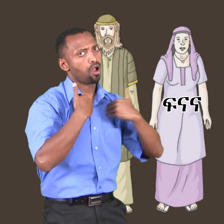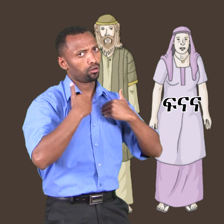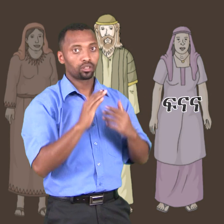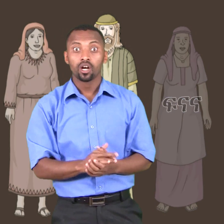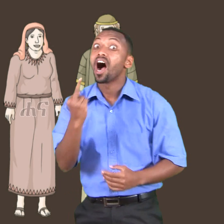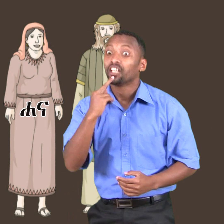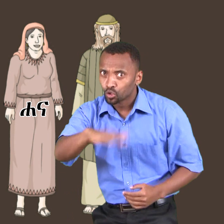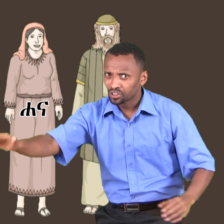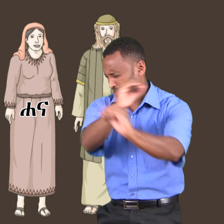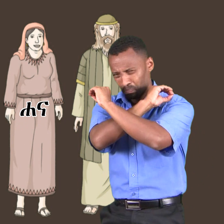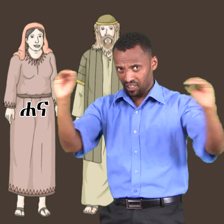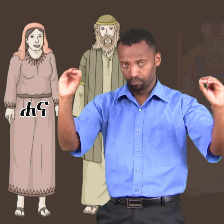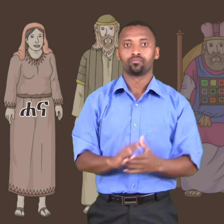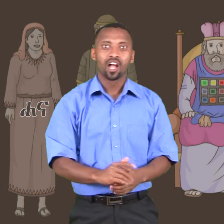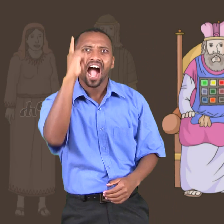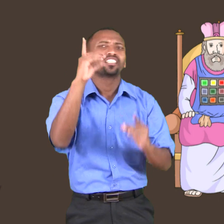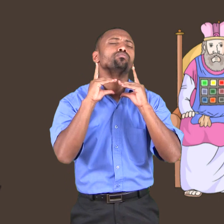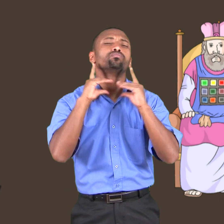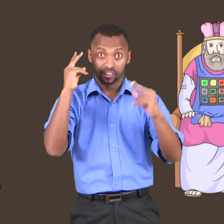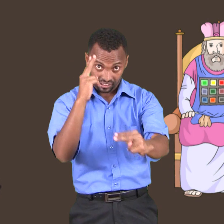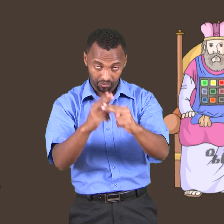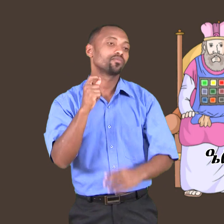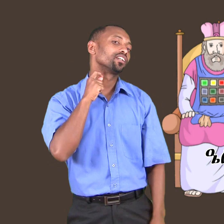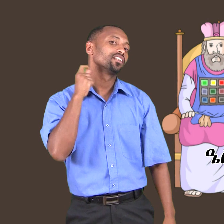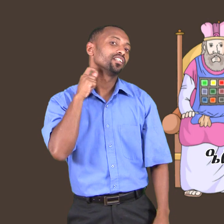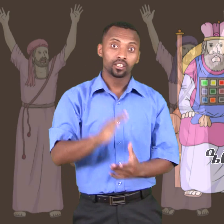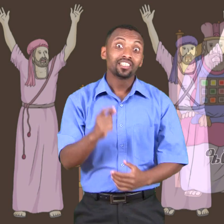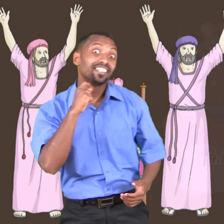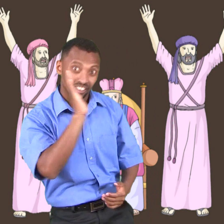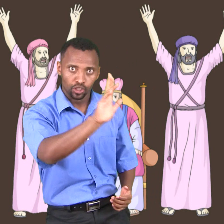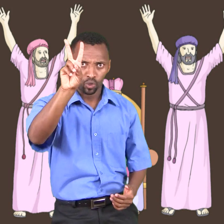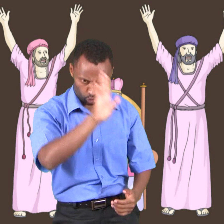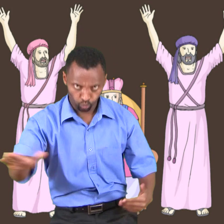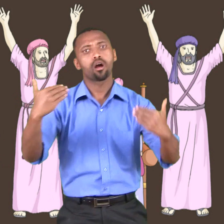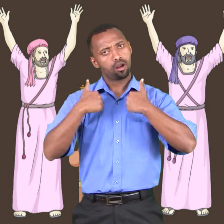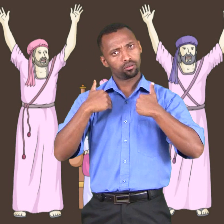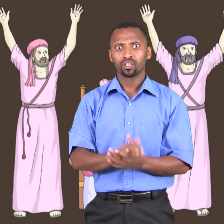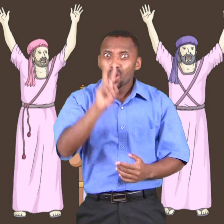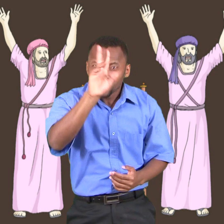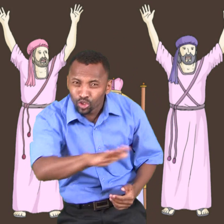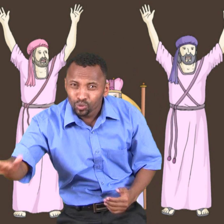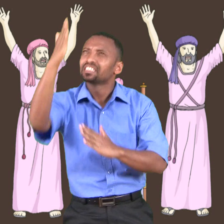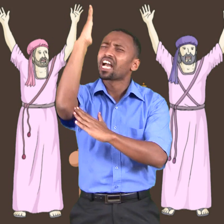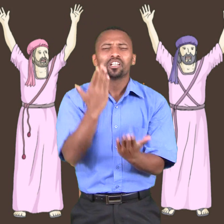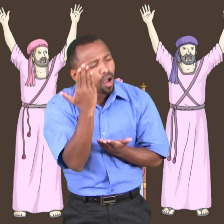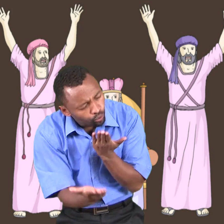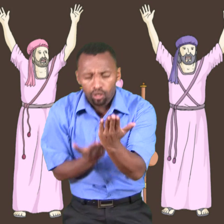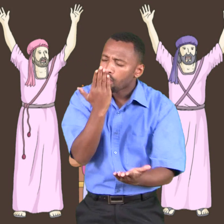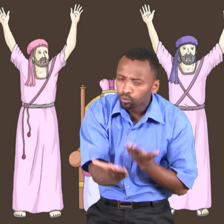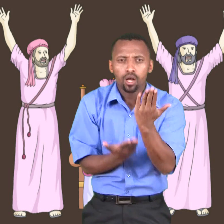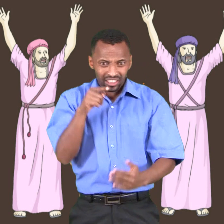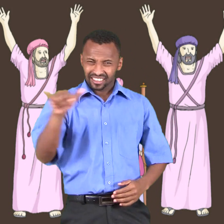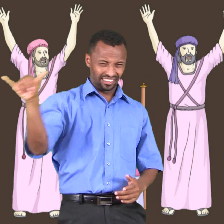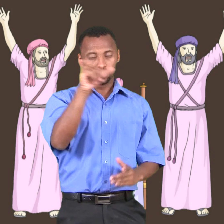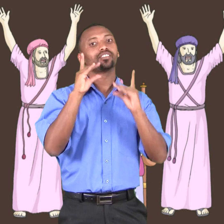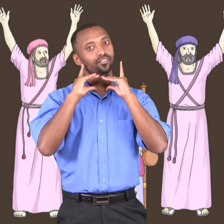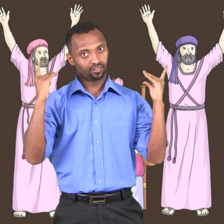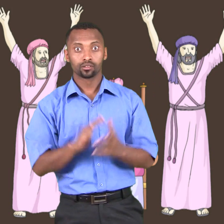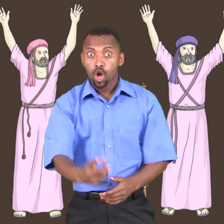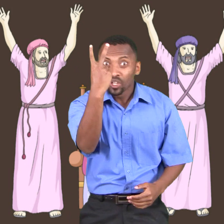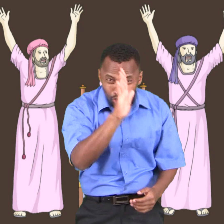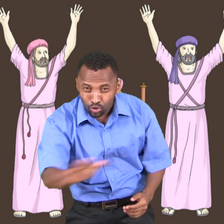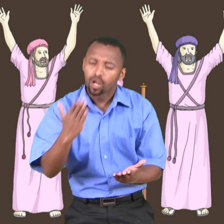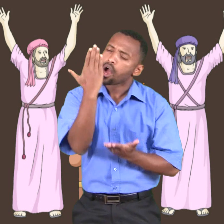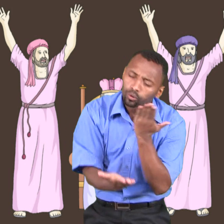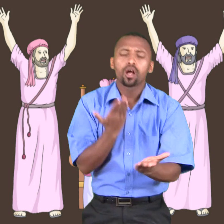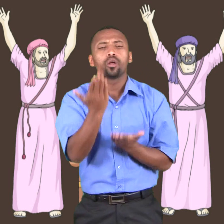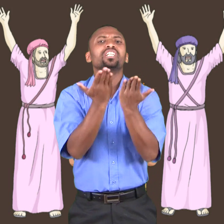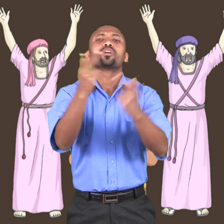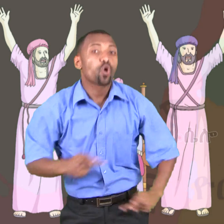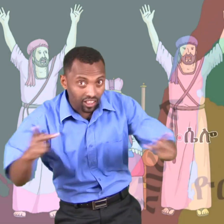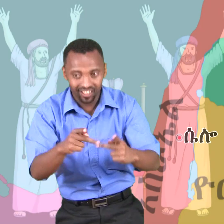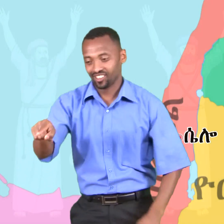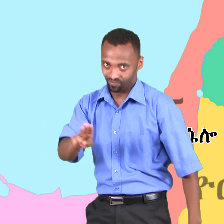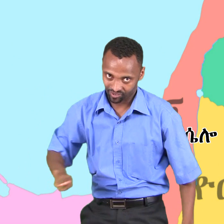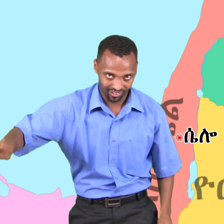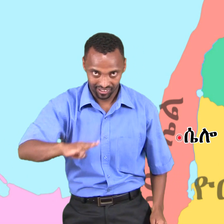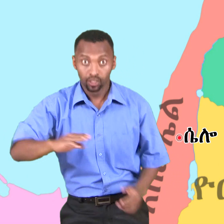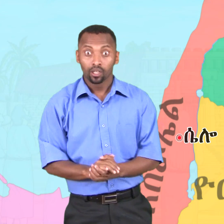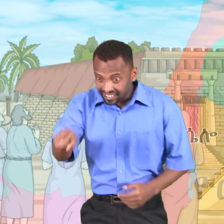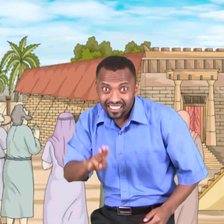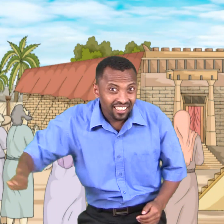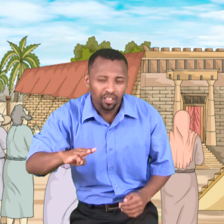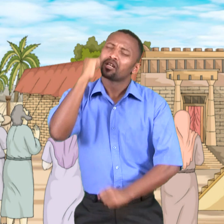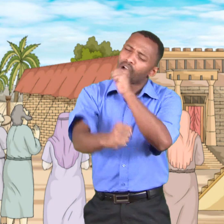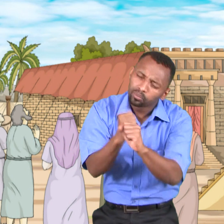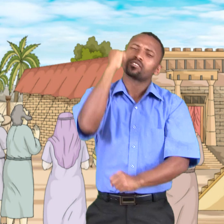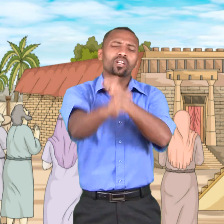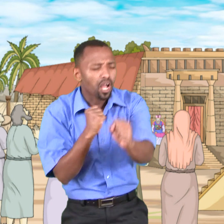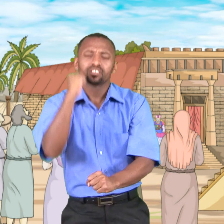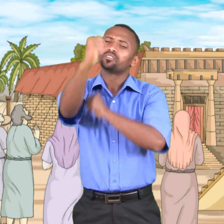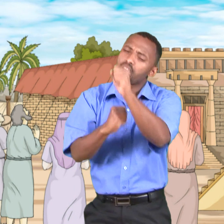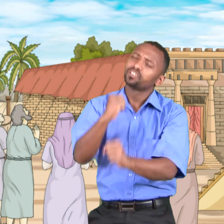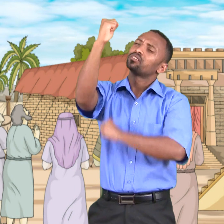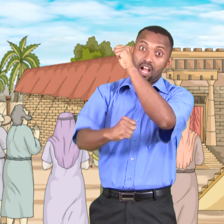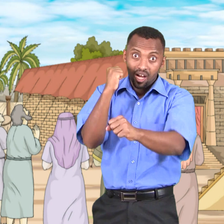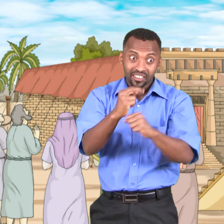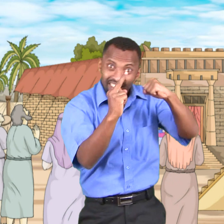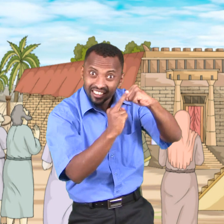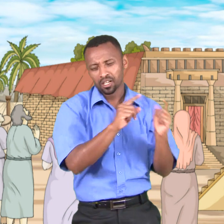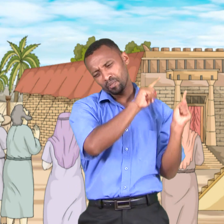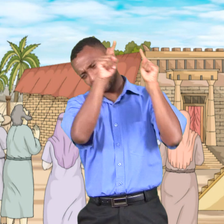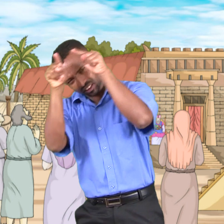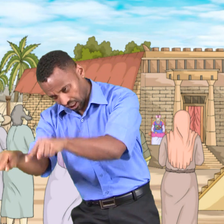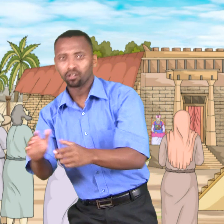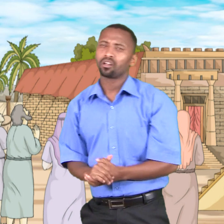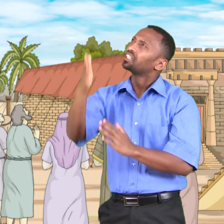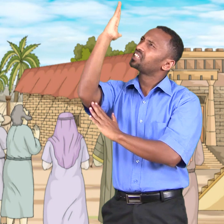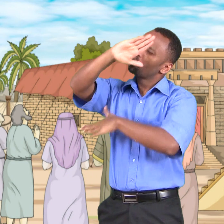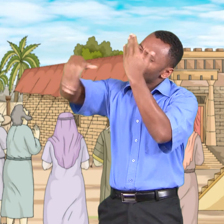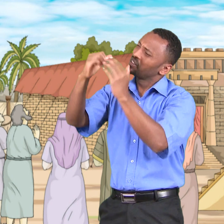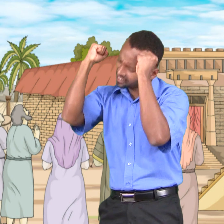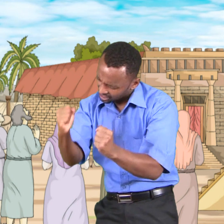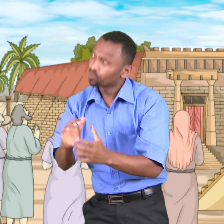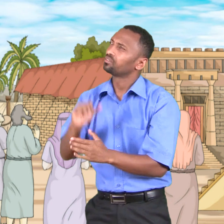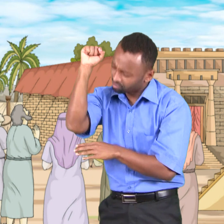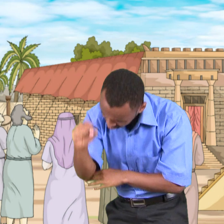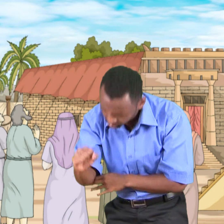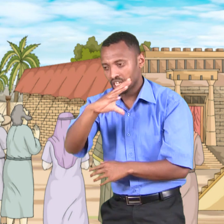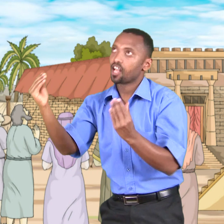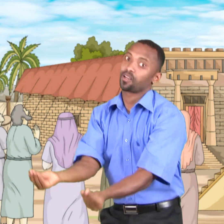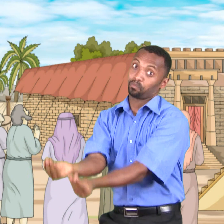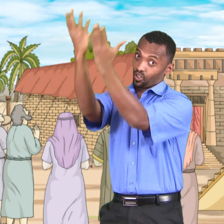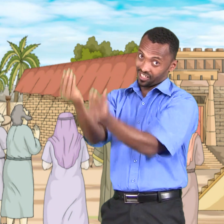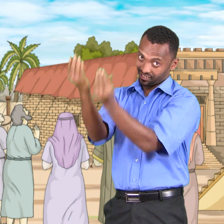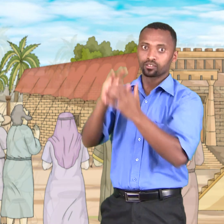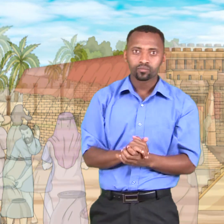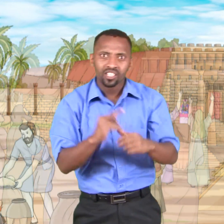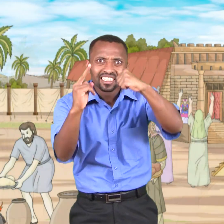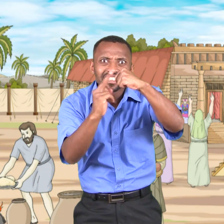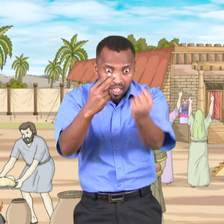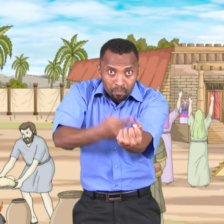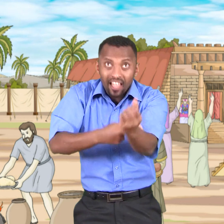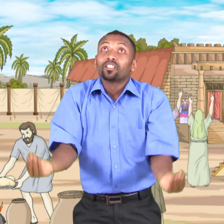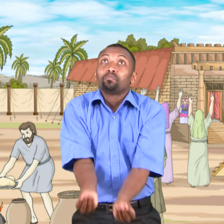Year after year Elkanah would go up from his city to worship and sacrifice to the LORD of Hosts at Shiloh, where Eli’s two sons, Hophni and Phinehas, were priests to the LORD.